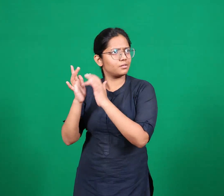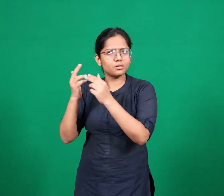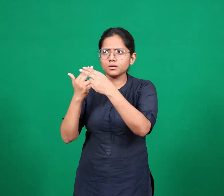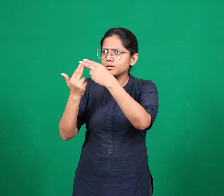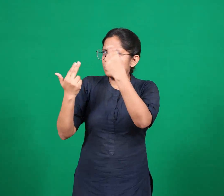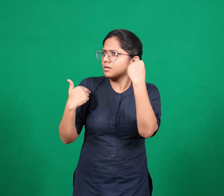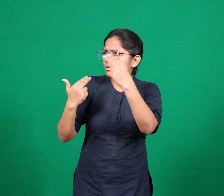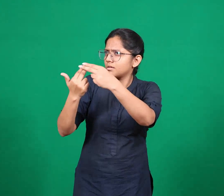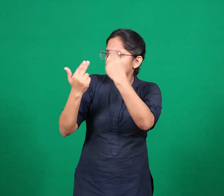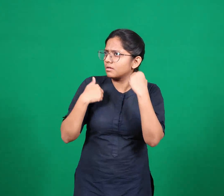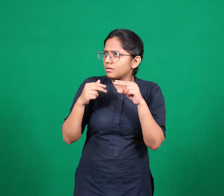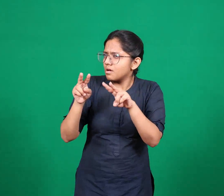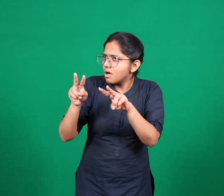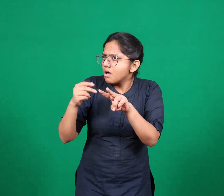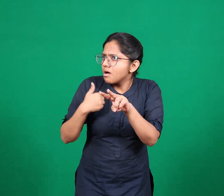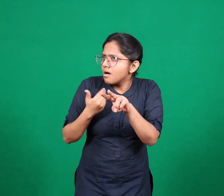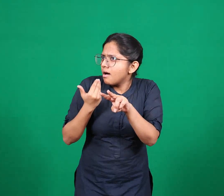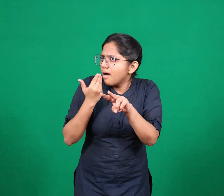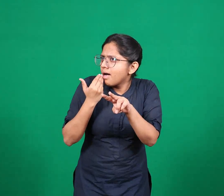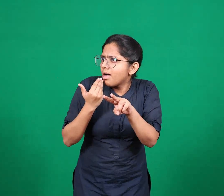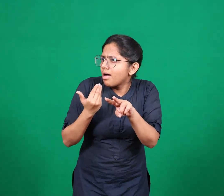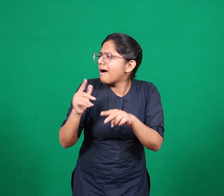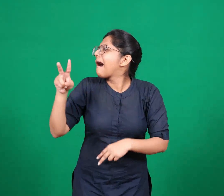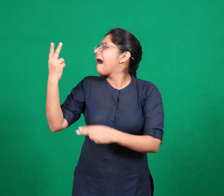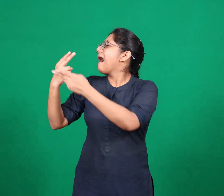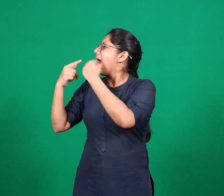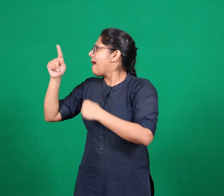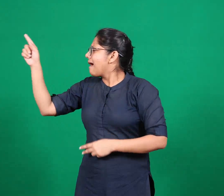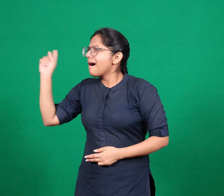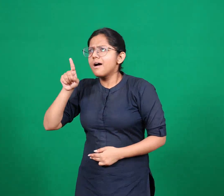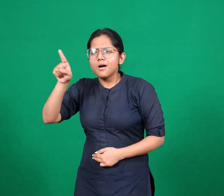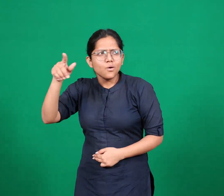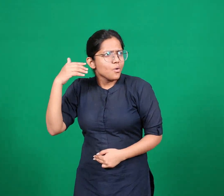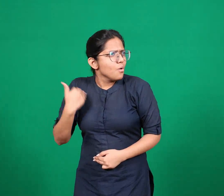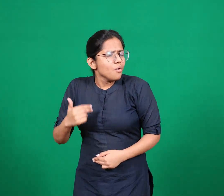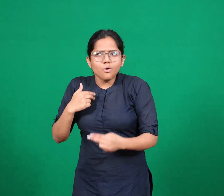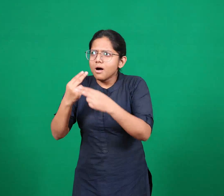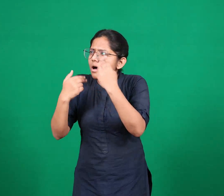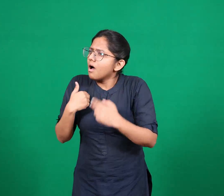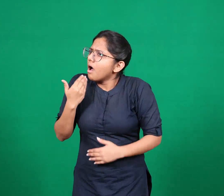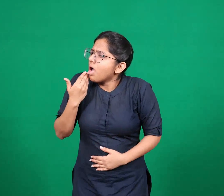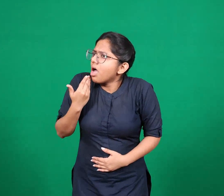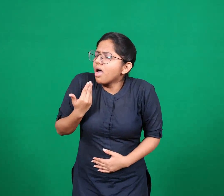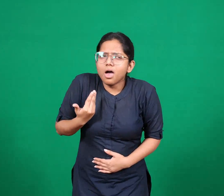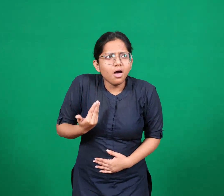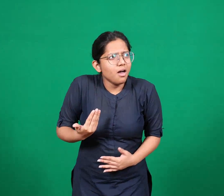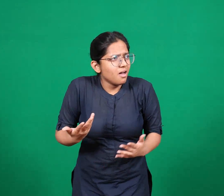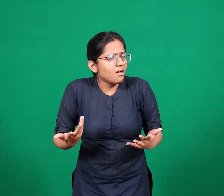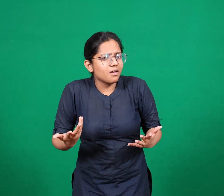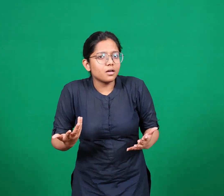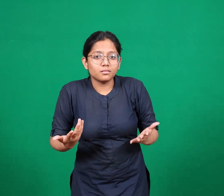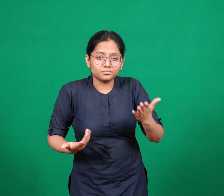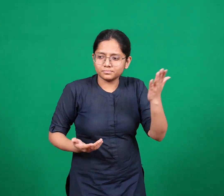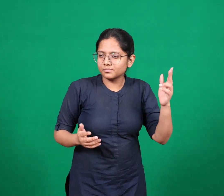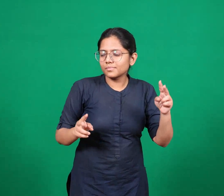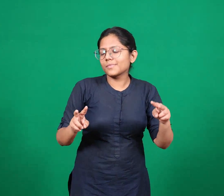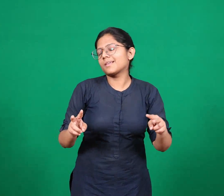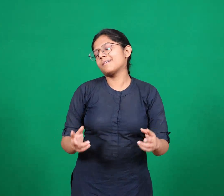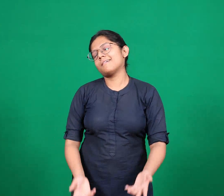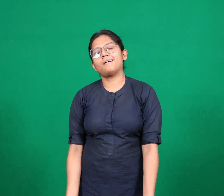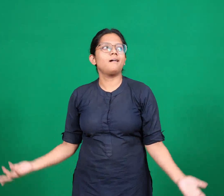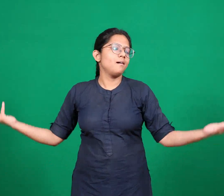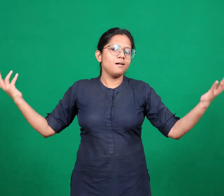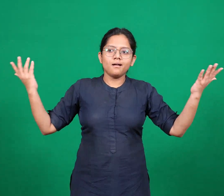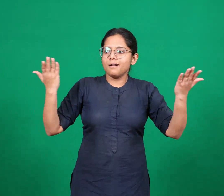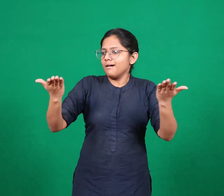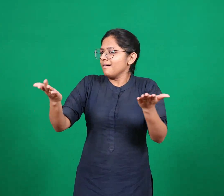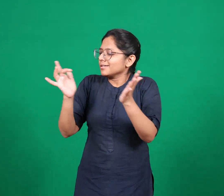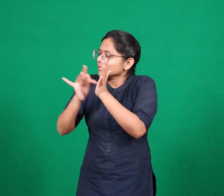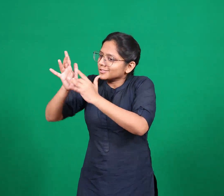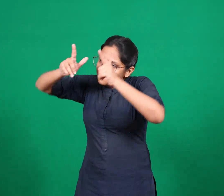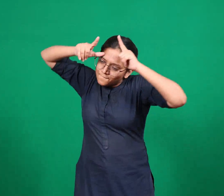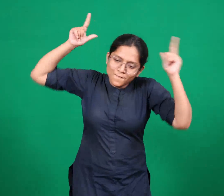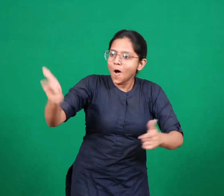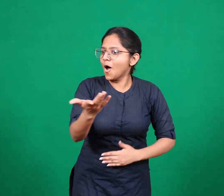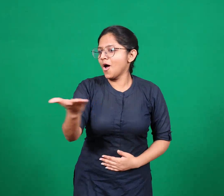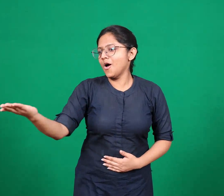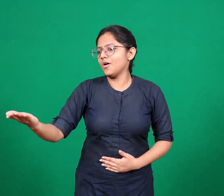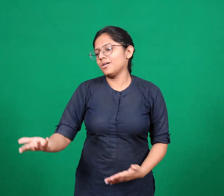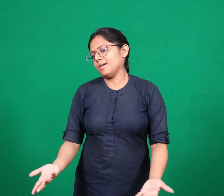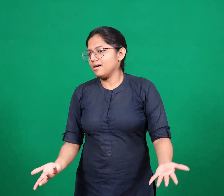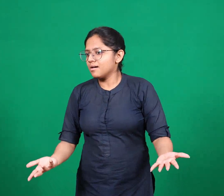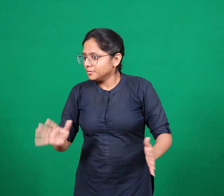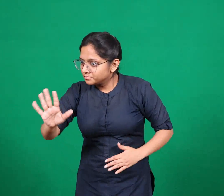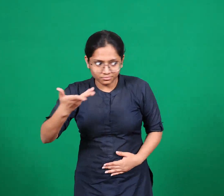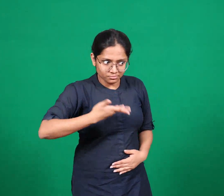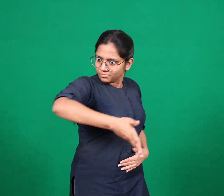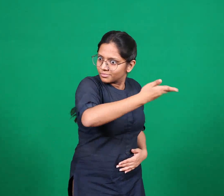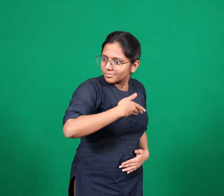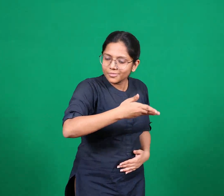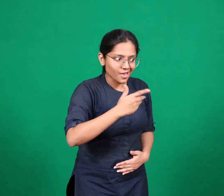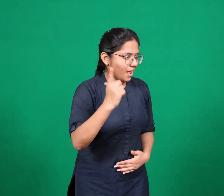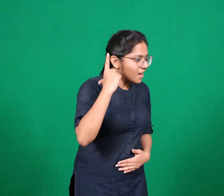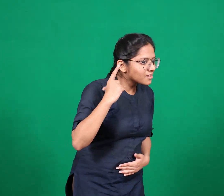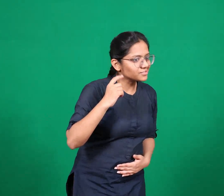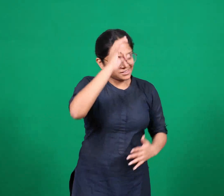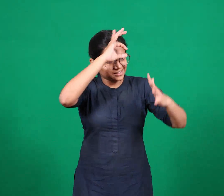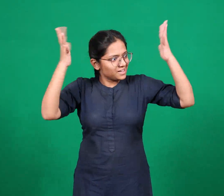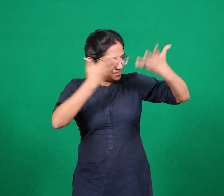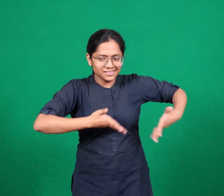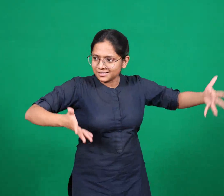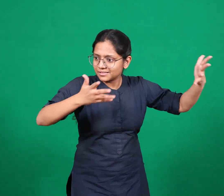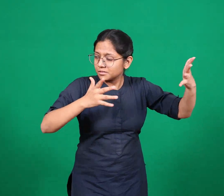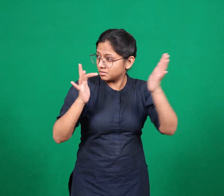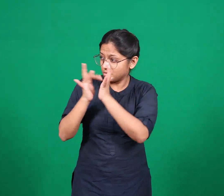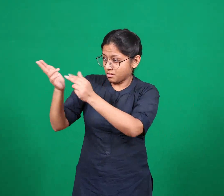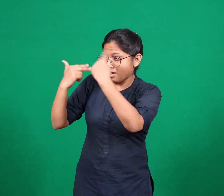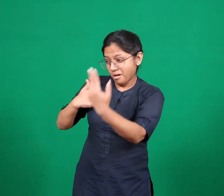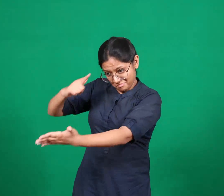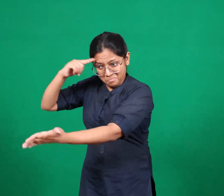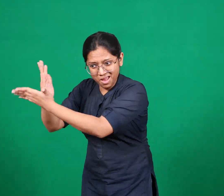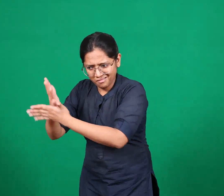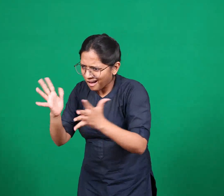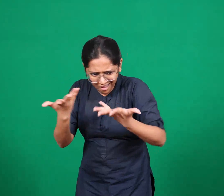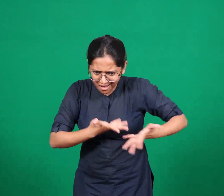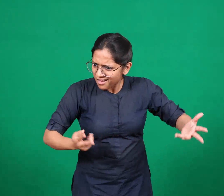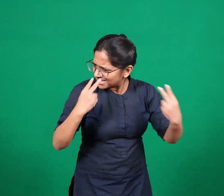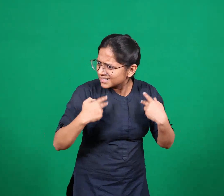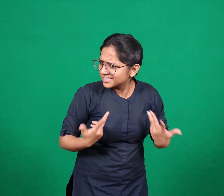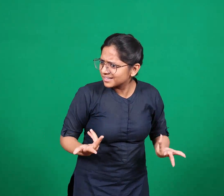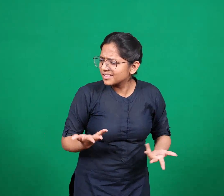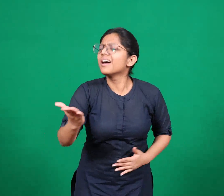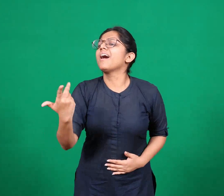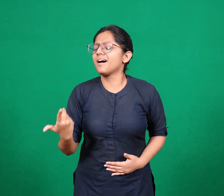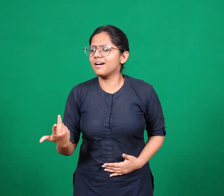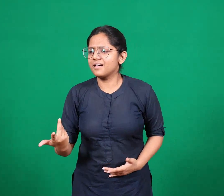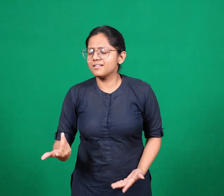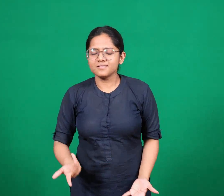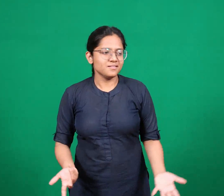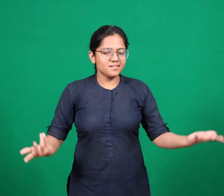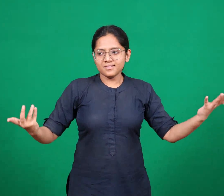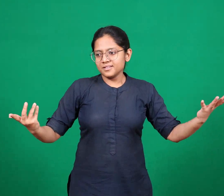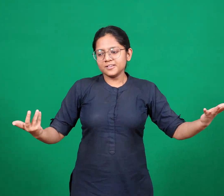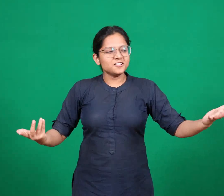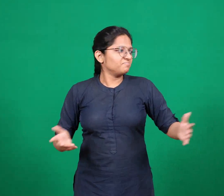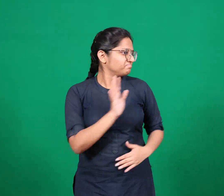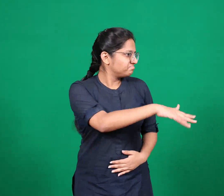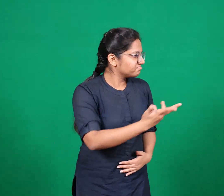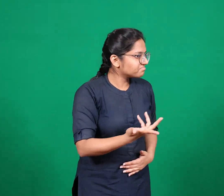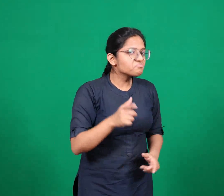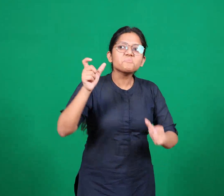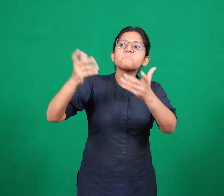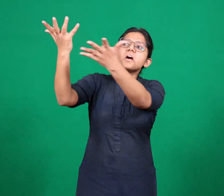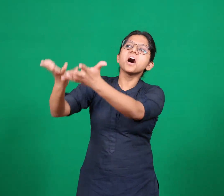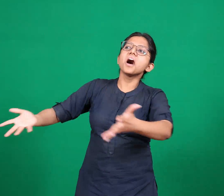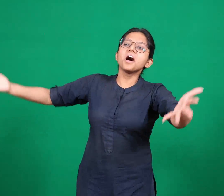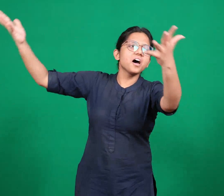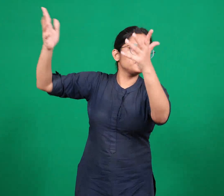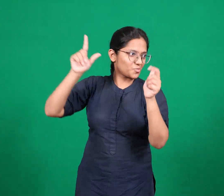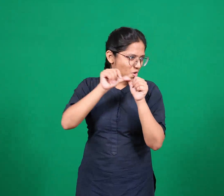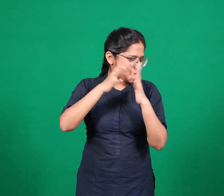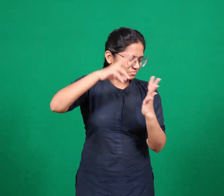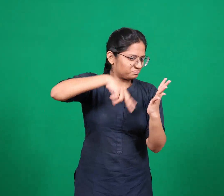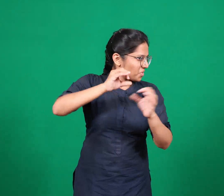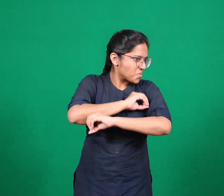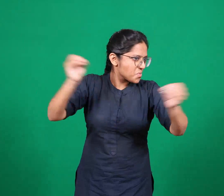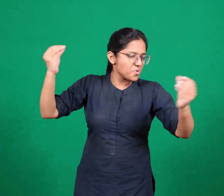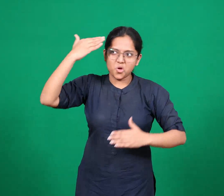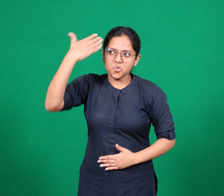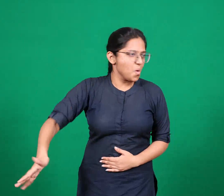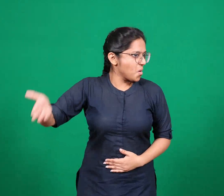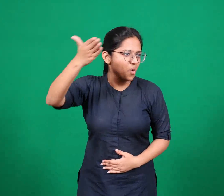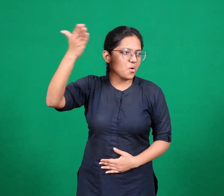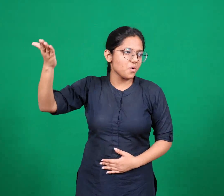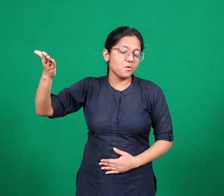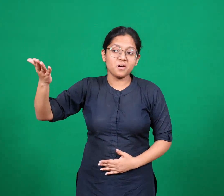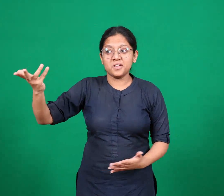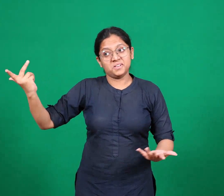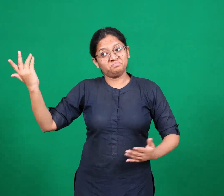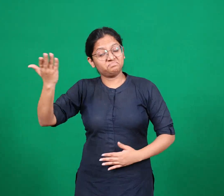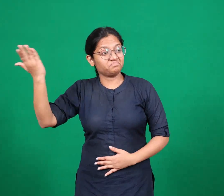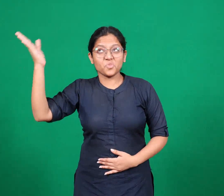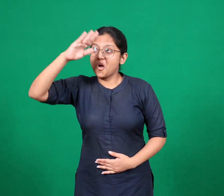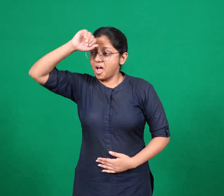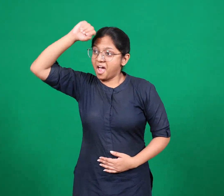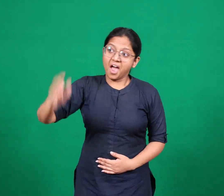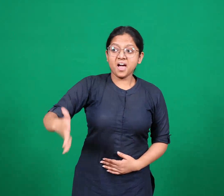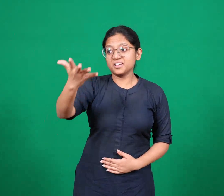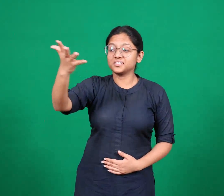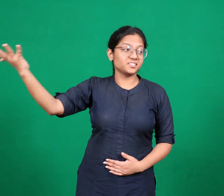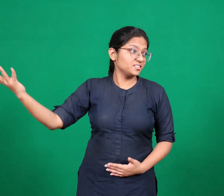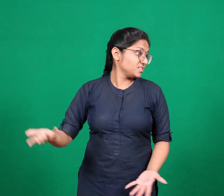the officers answered. "Have you also been deceived?" replied the Pharisees. "Have any of the rulers or Pharisees believed in Him?